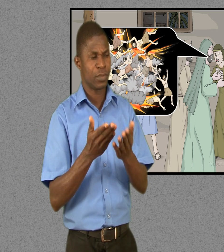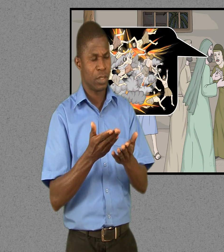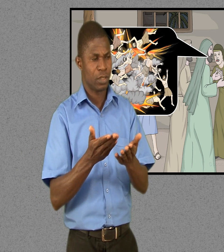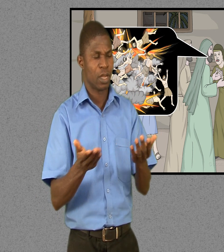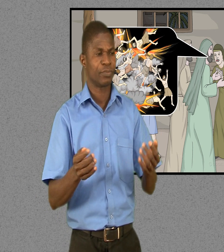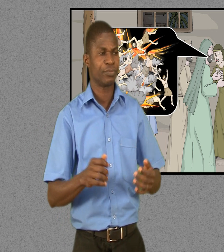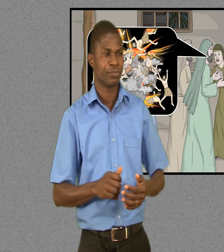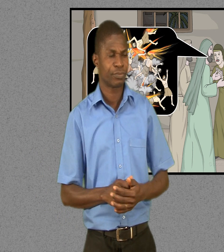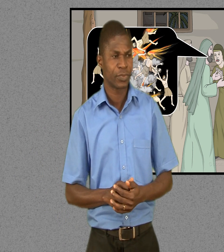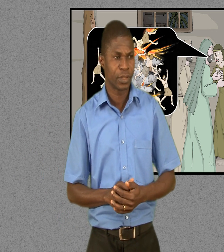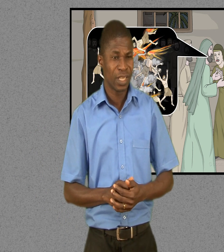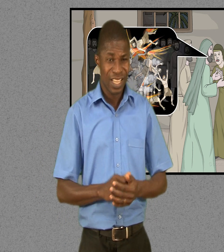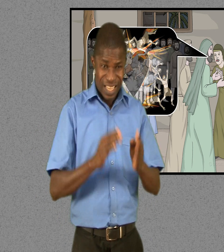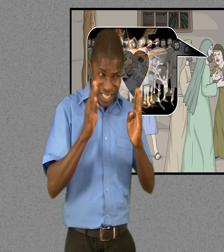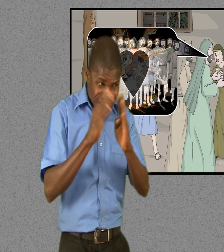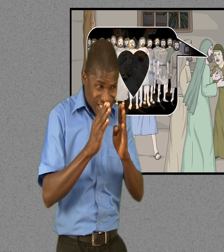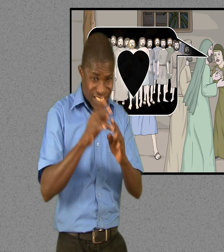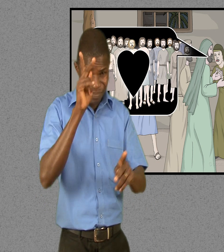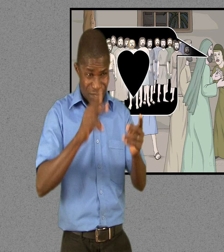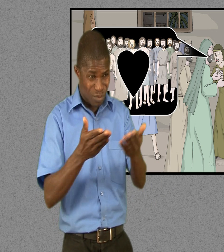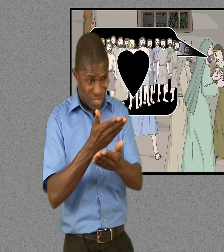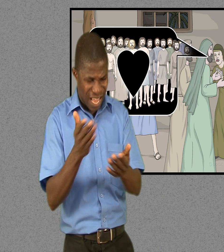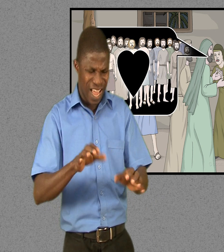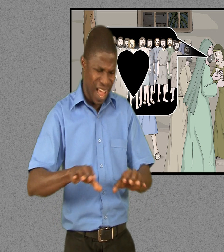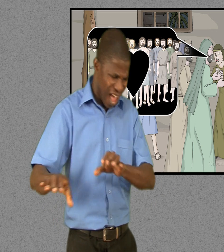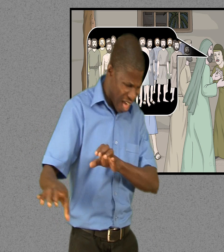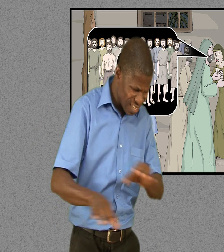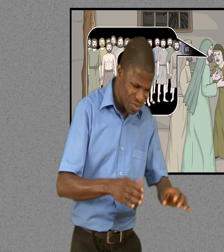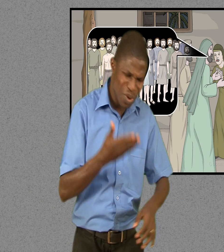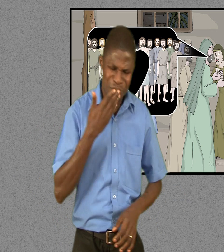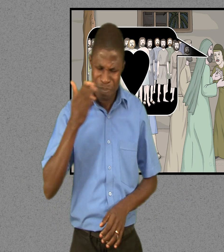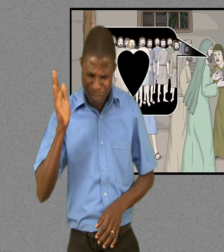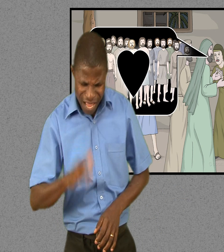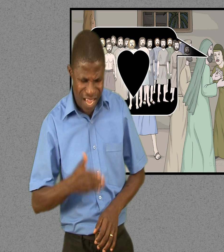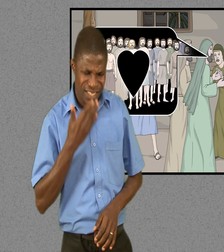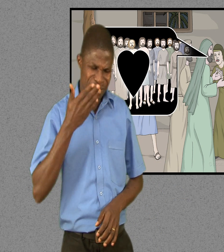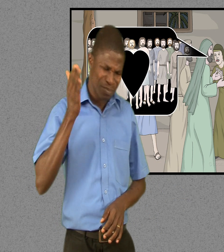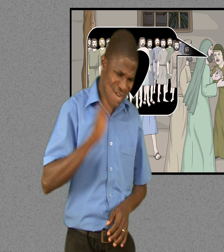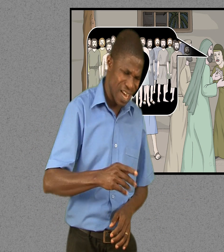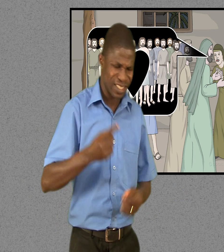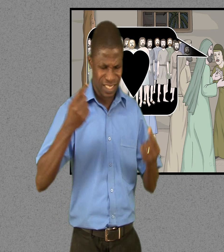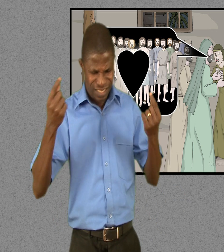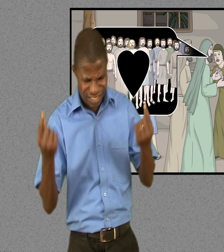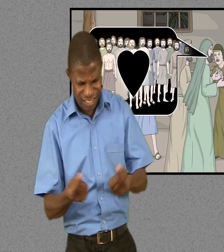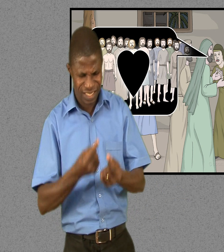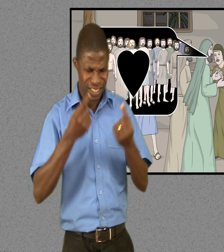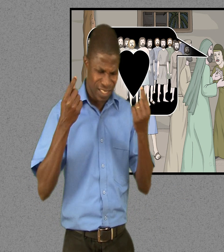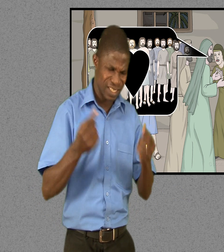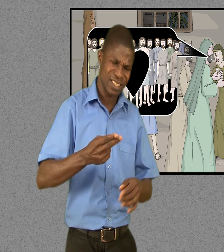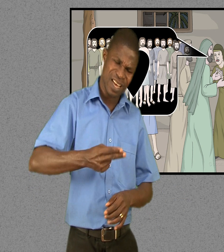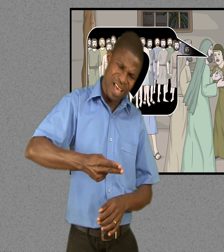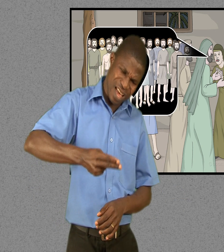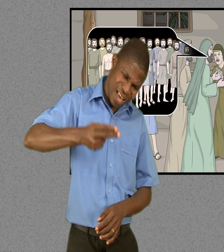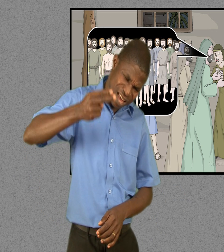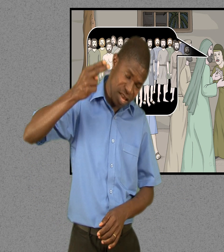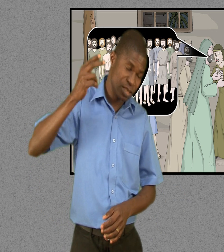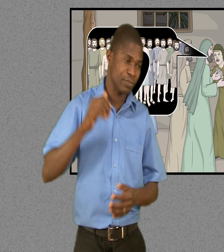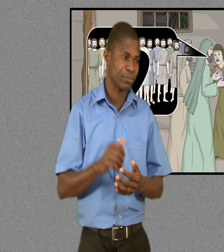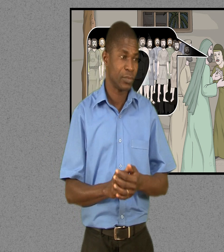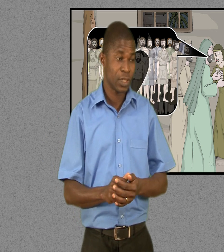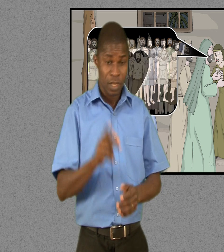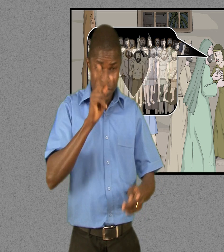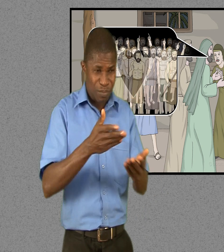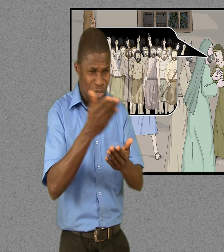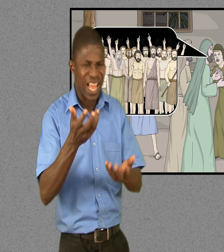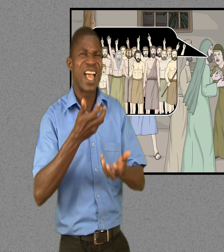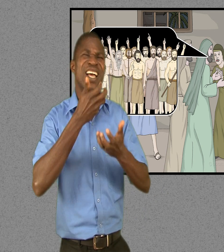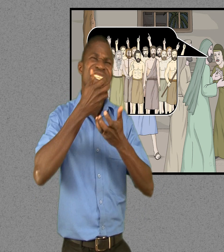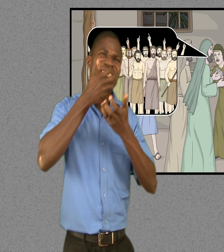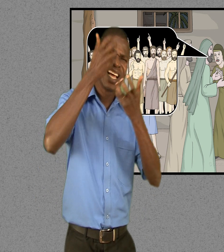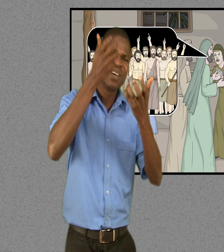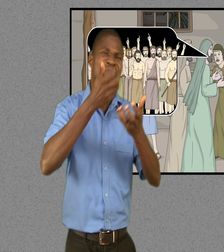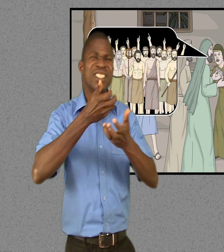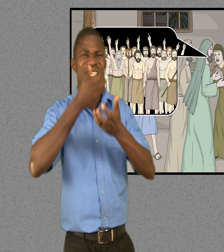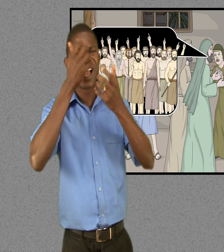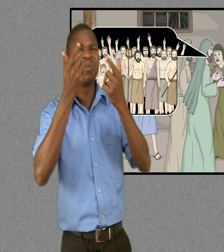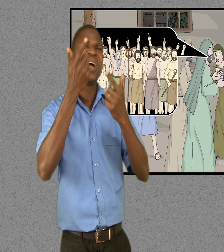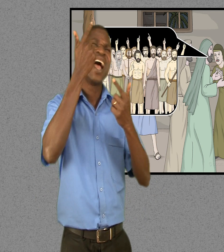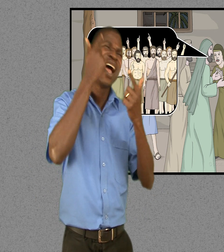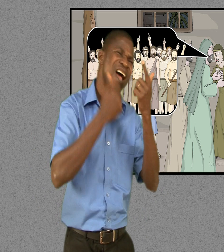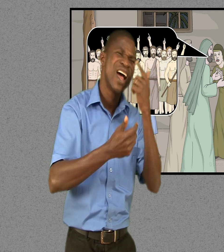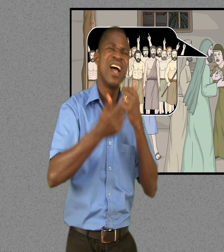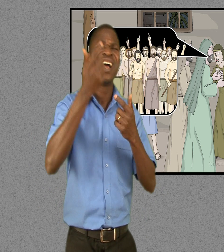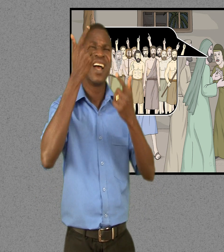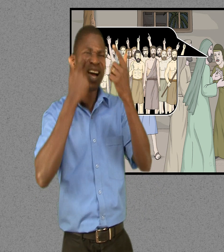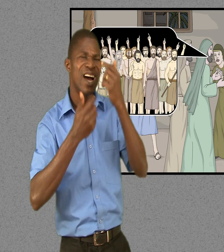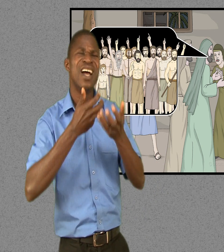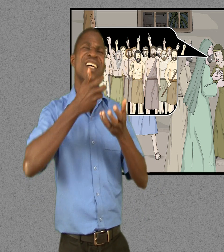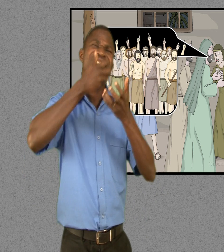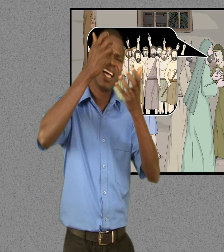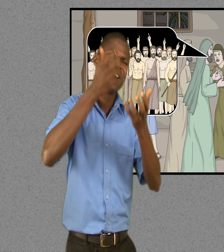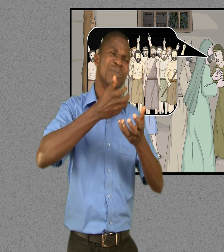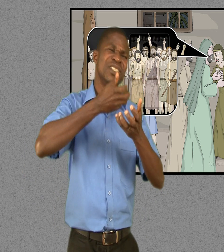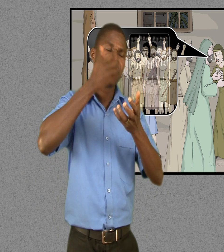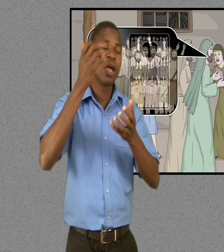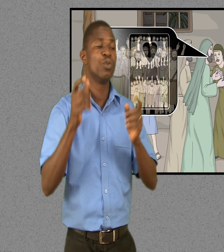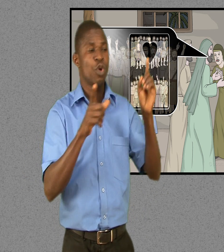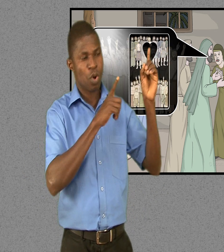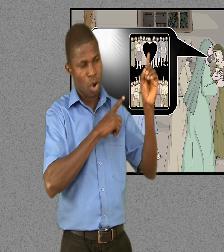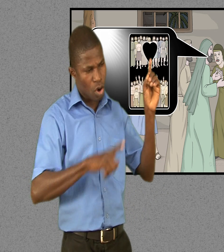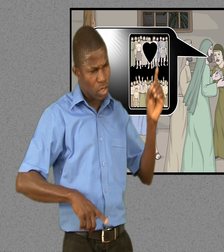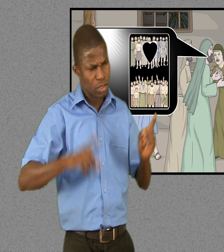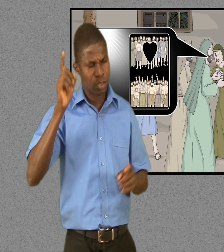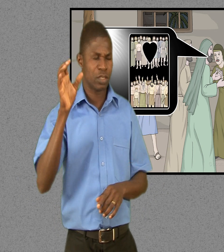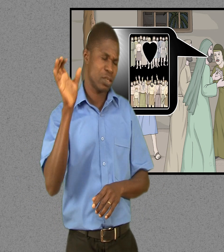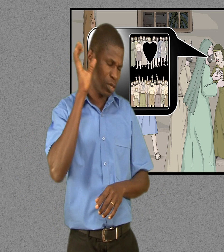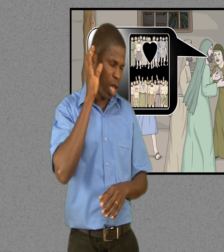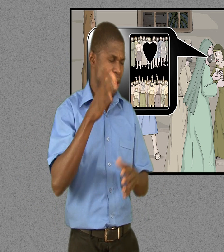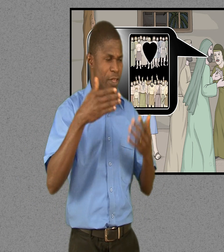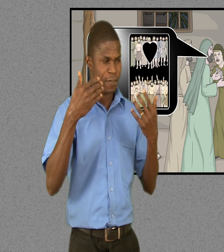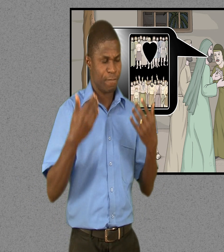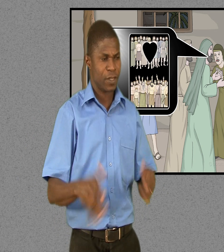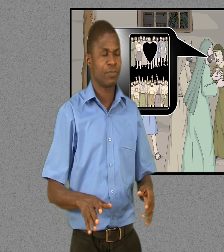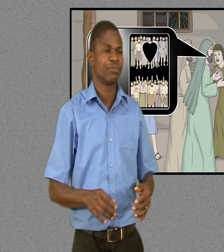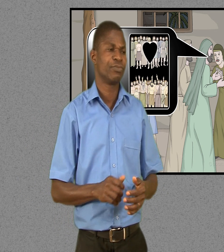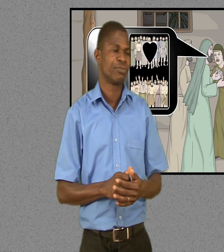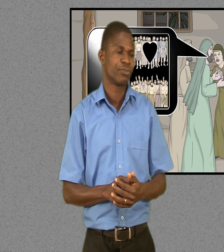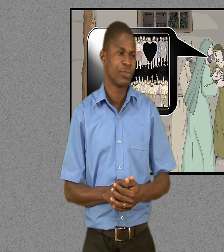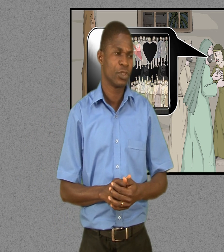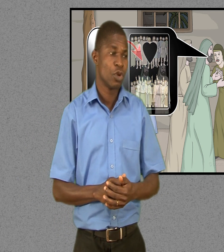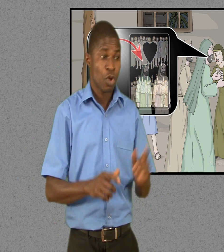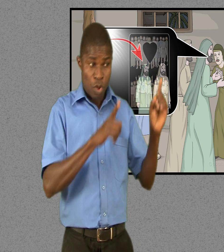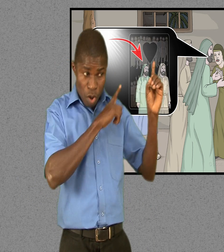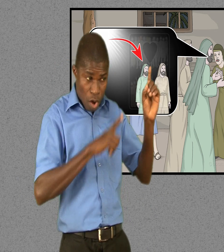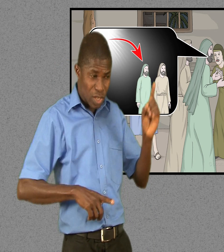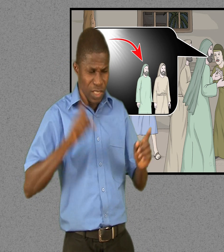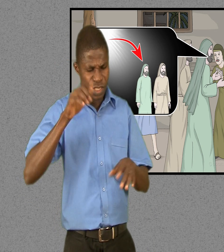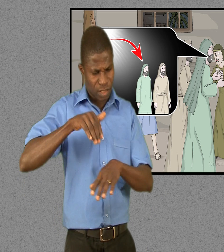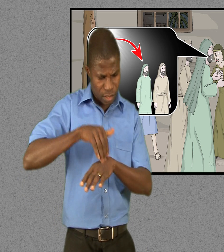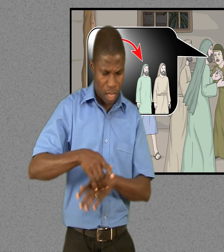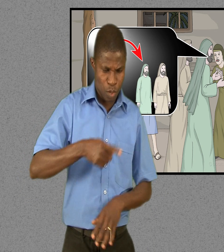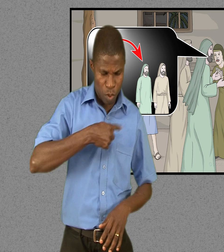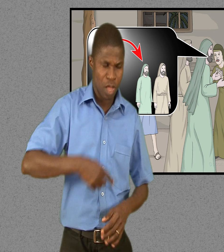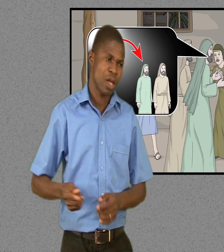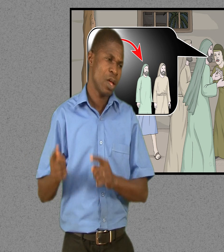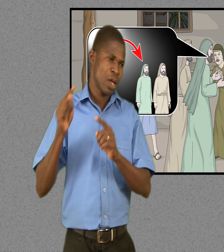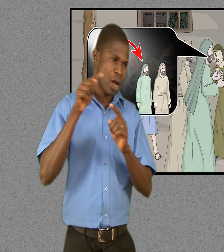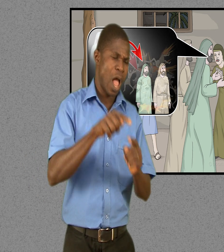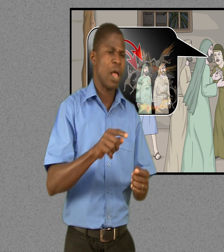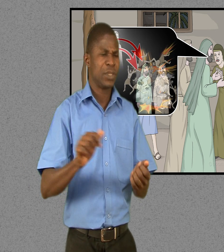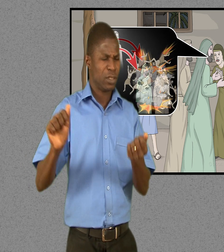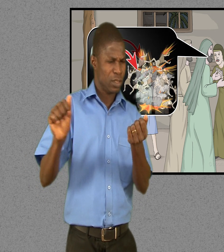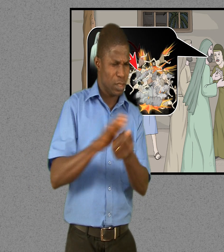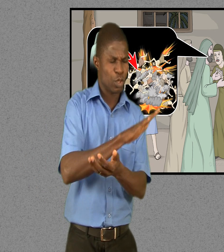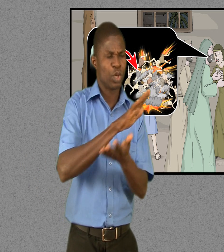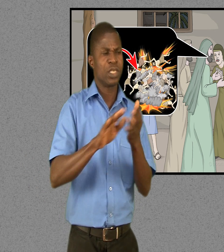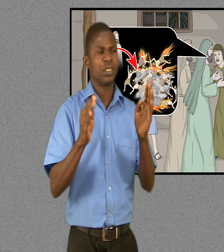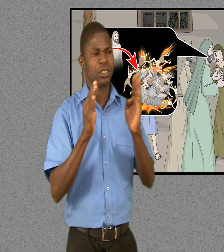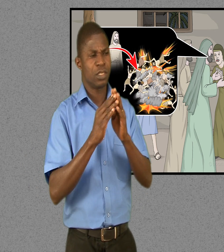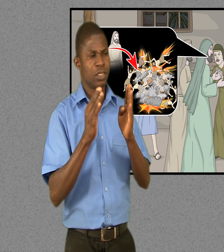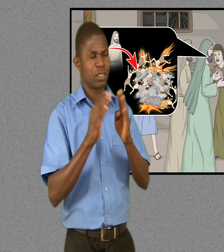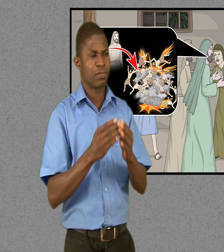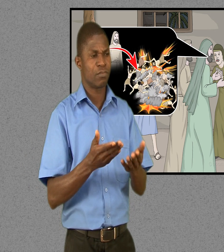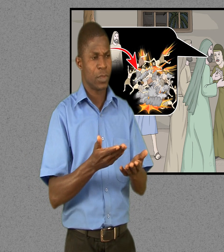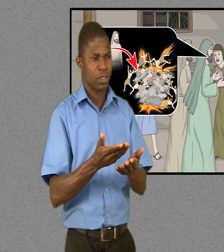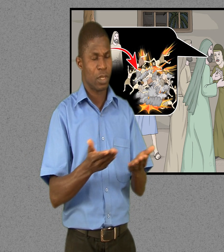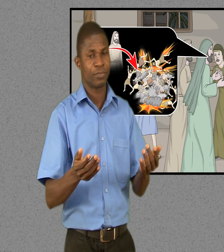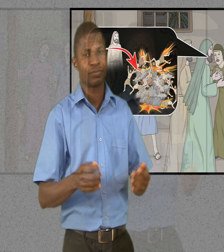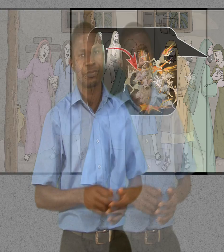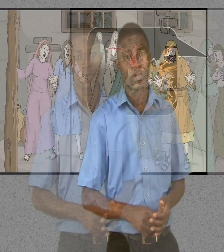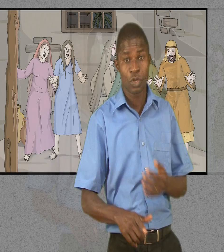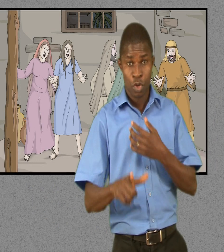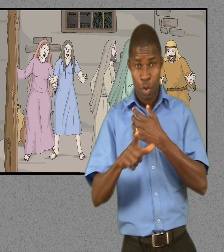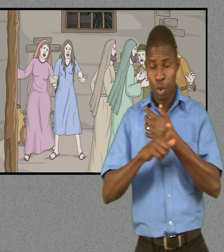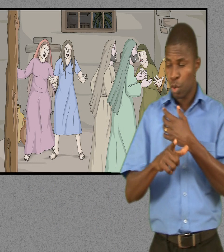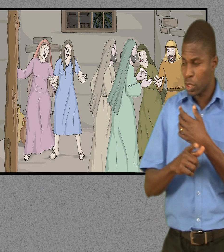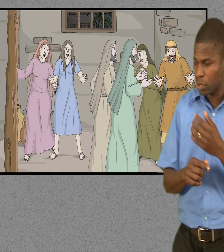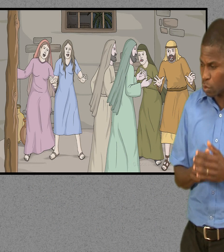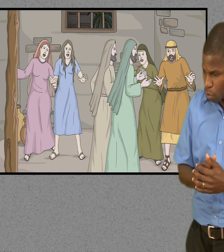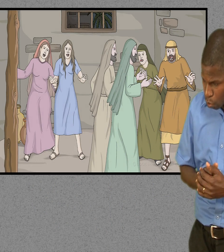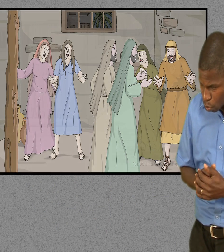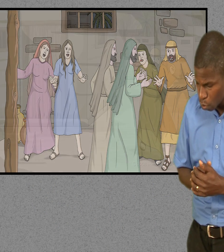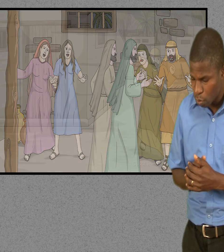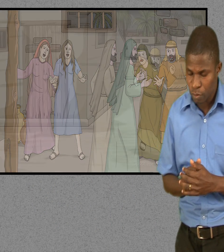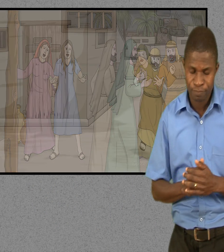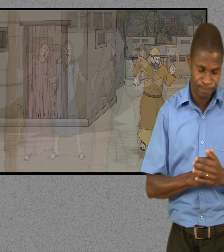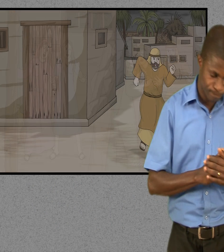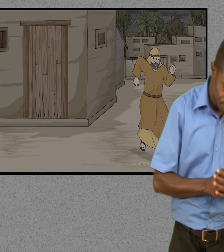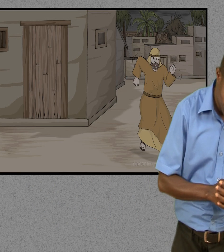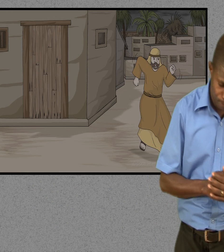For the outcry to the LORD against its people is so great that He has sent us to destroy it.”